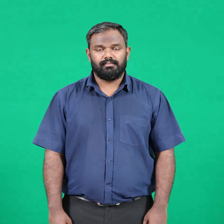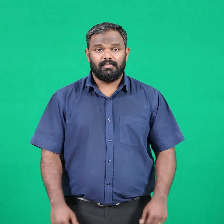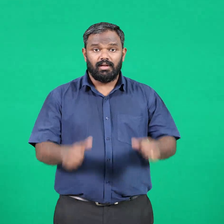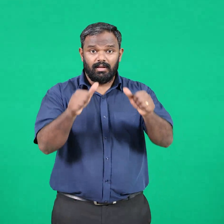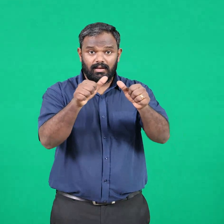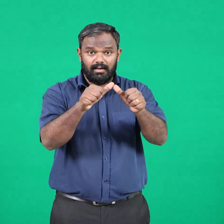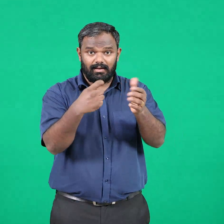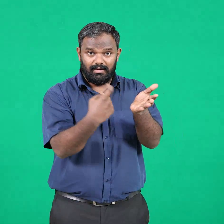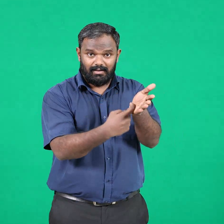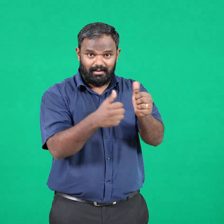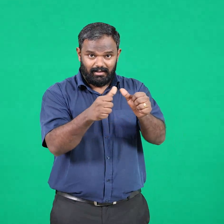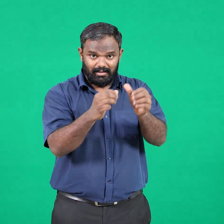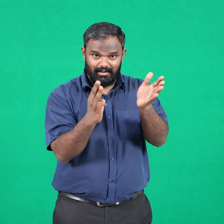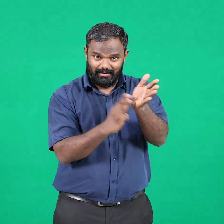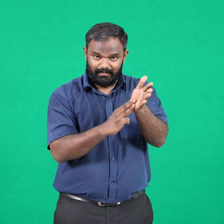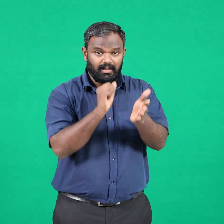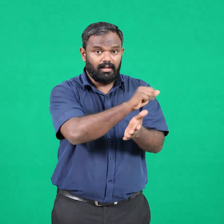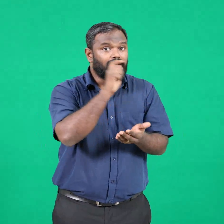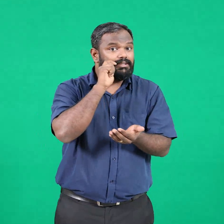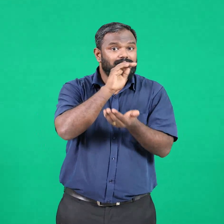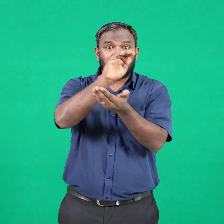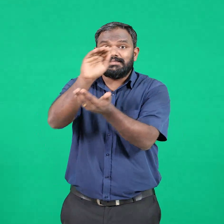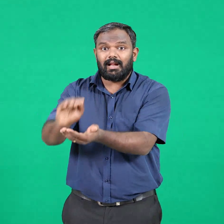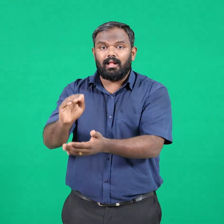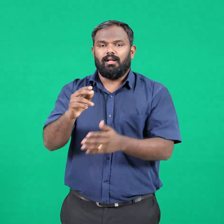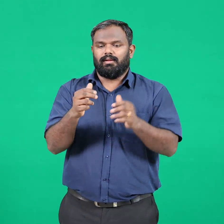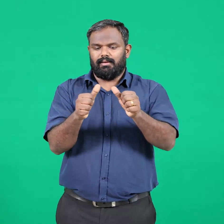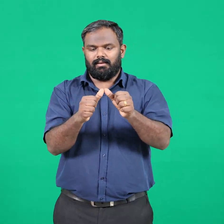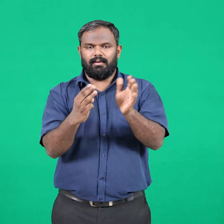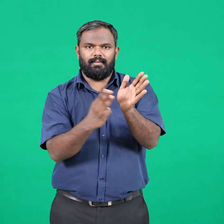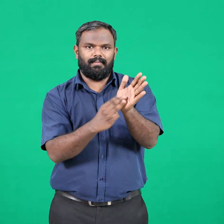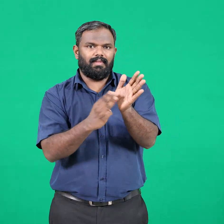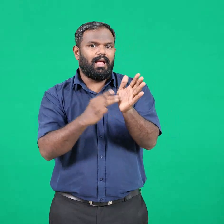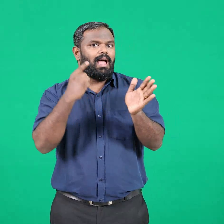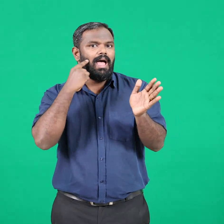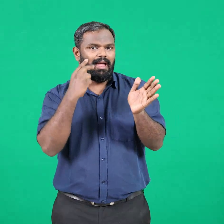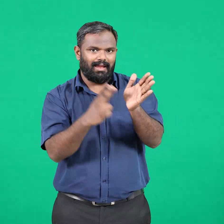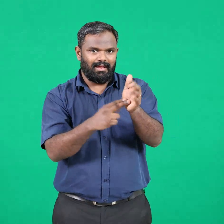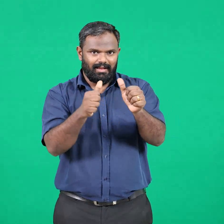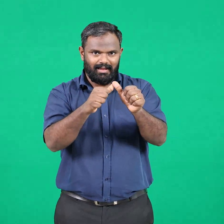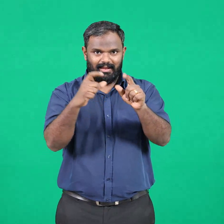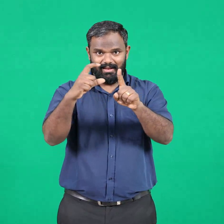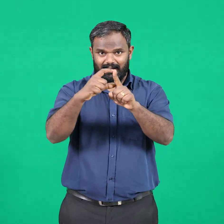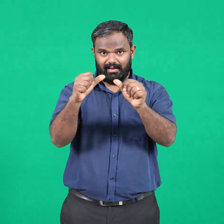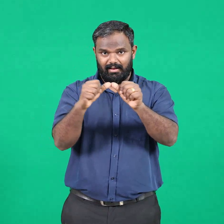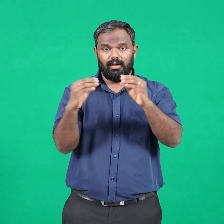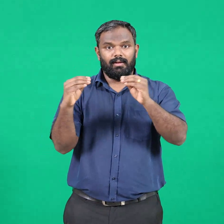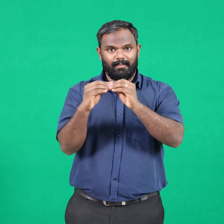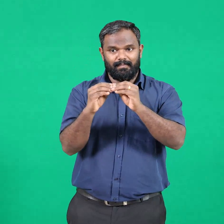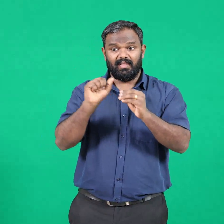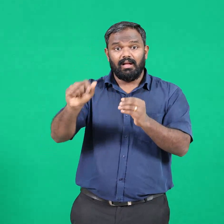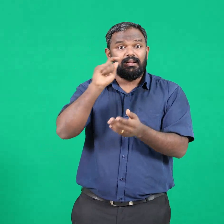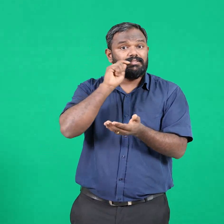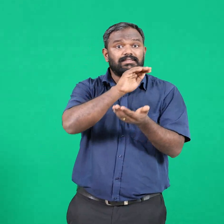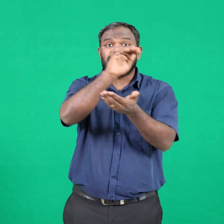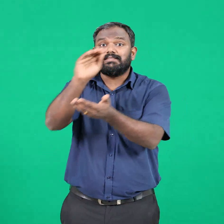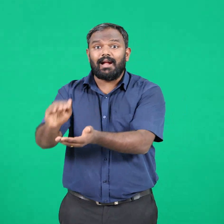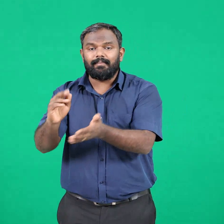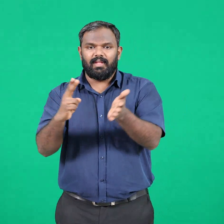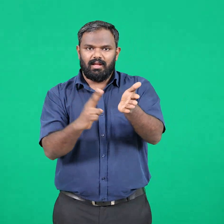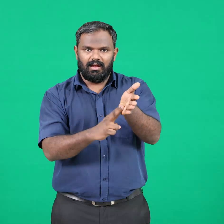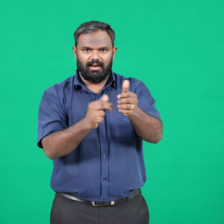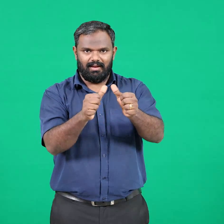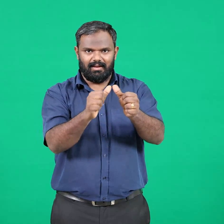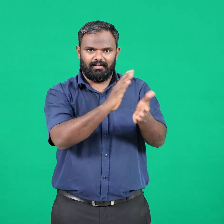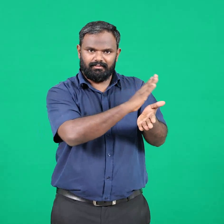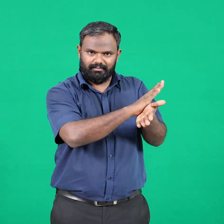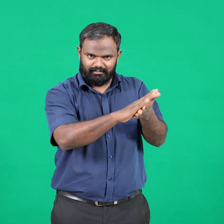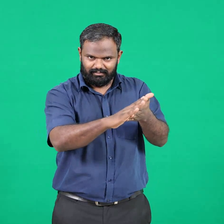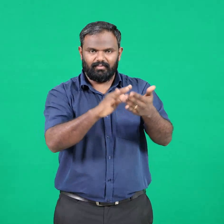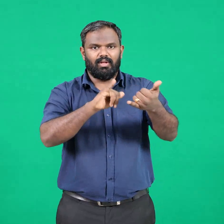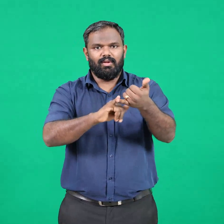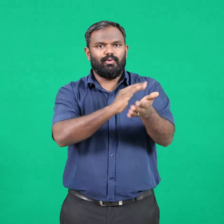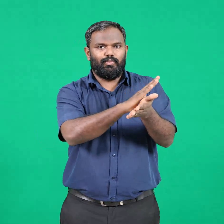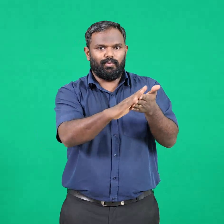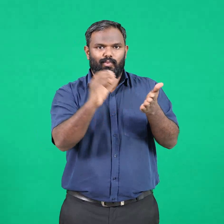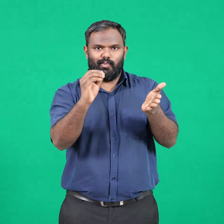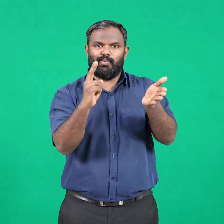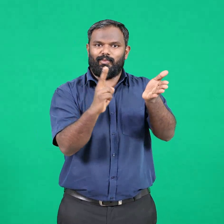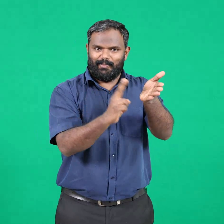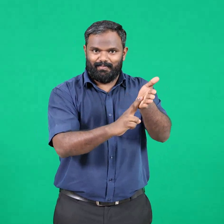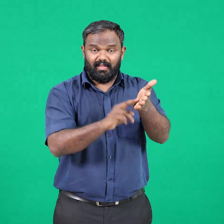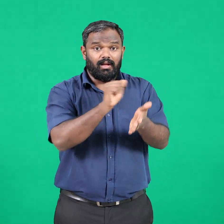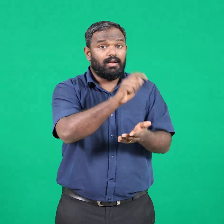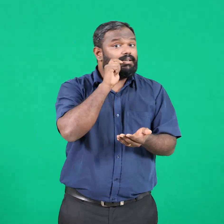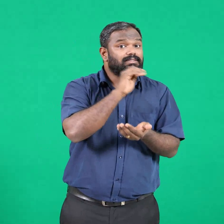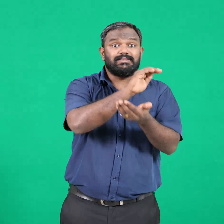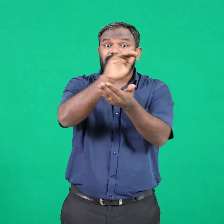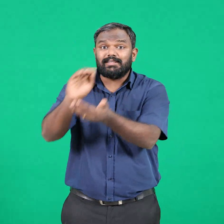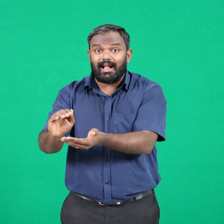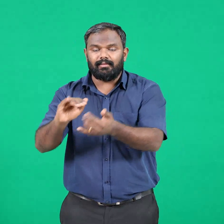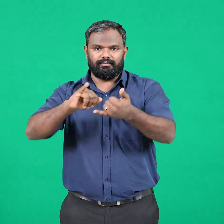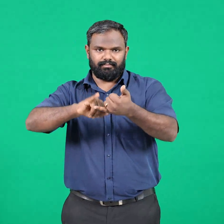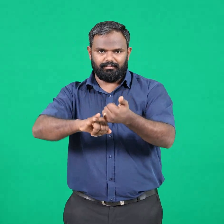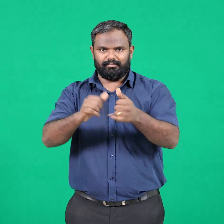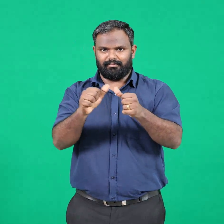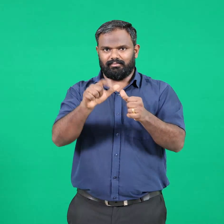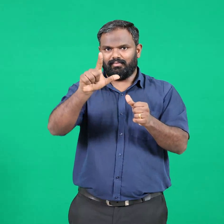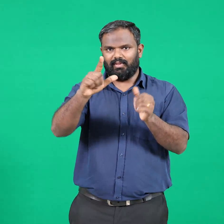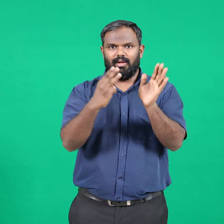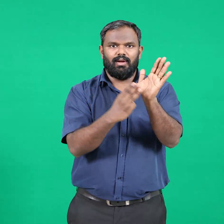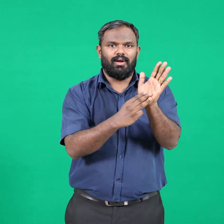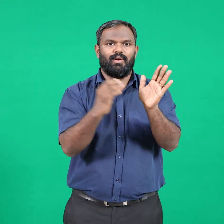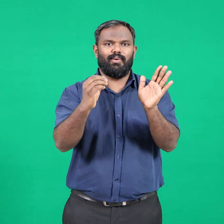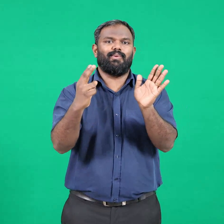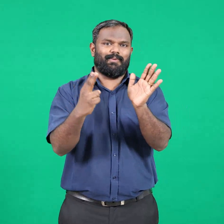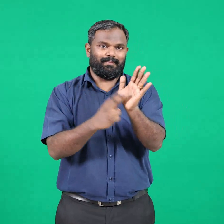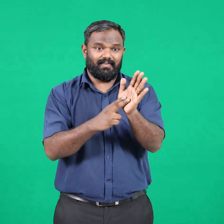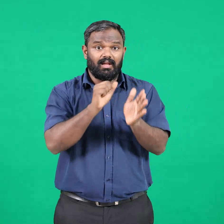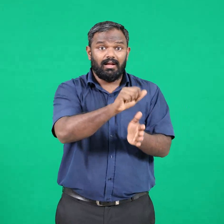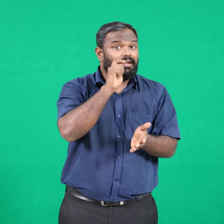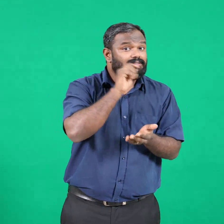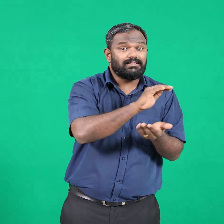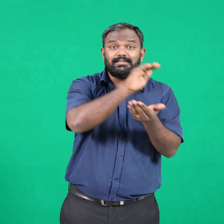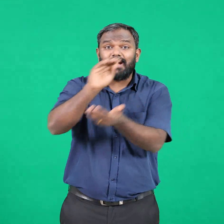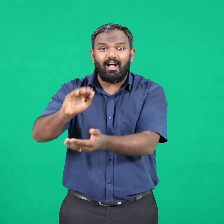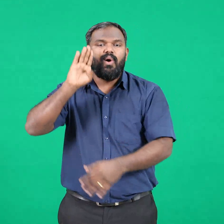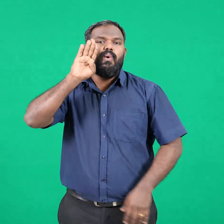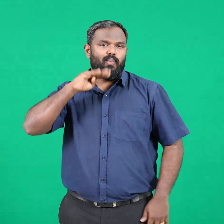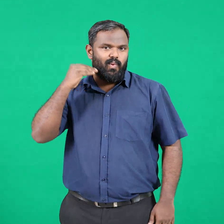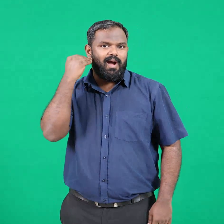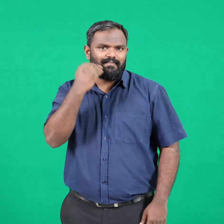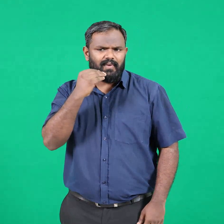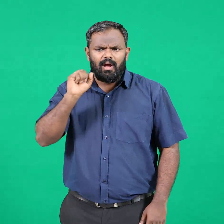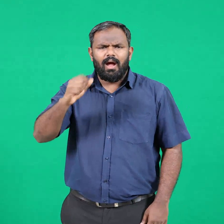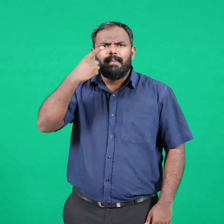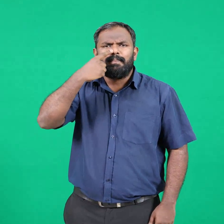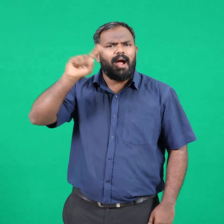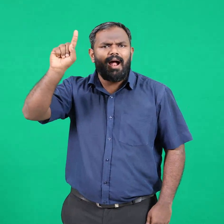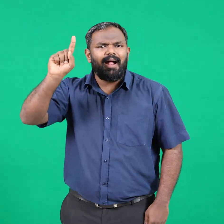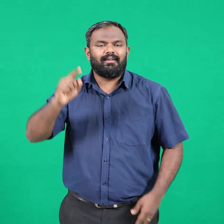Ram was the father of Amminadab, Amminadab the father of Nahshon, and Nahshon the father of Salmon.